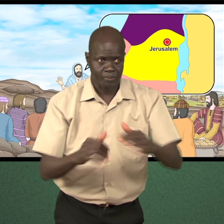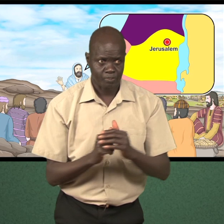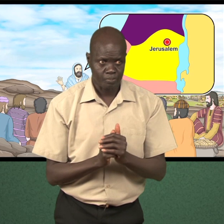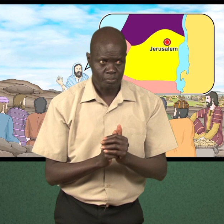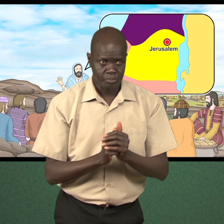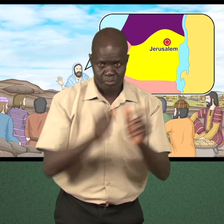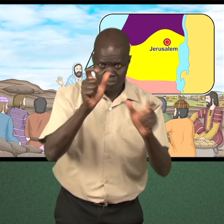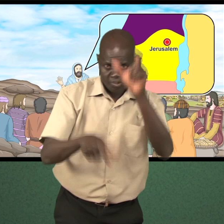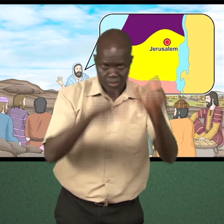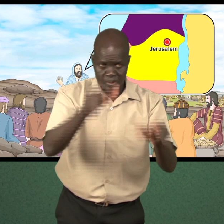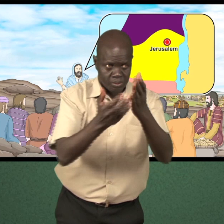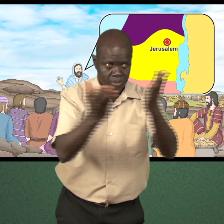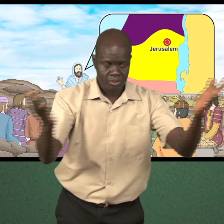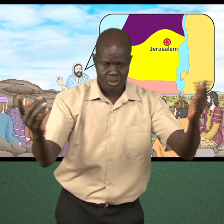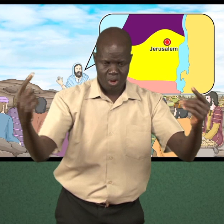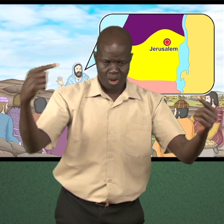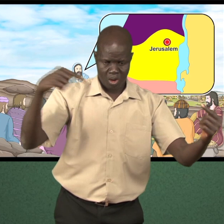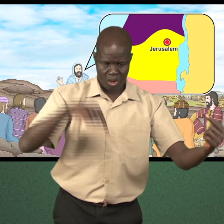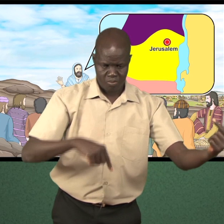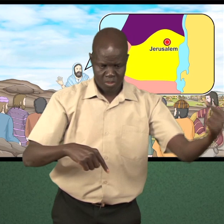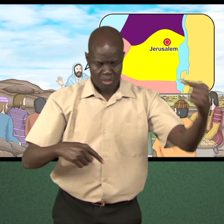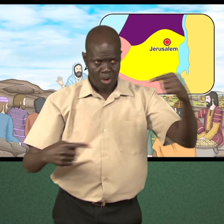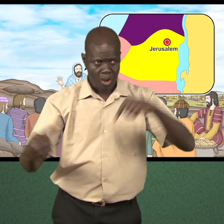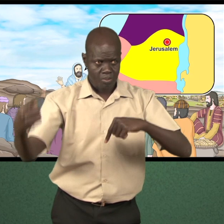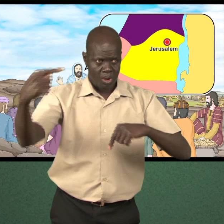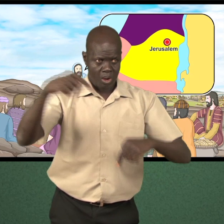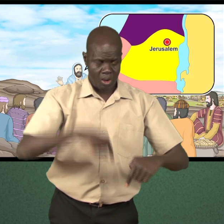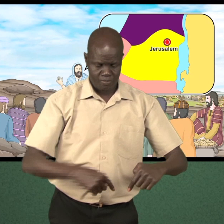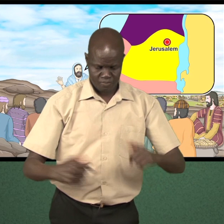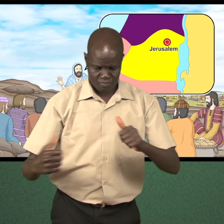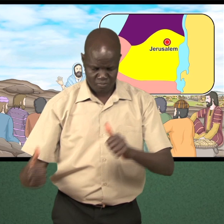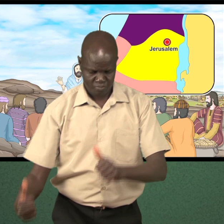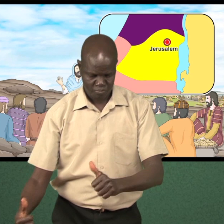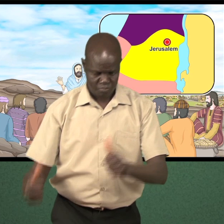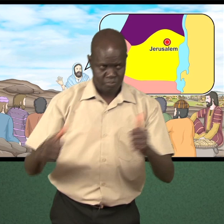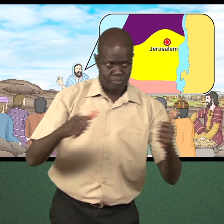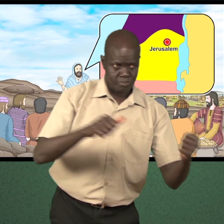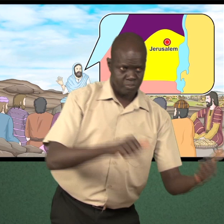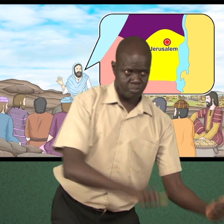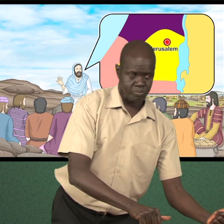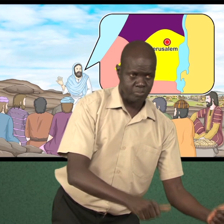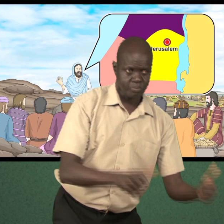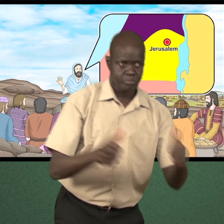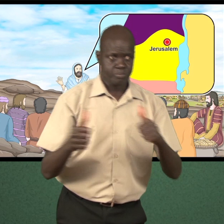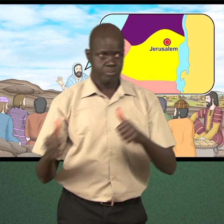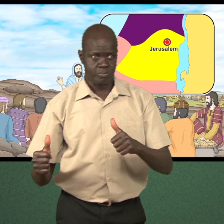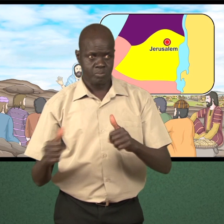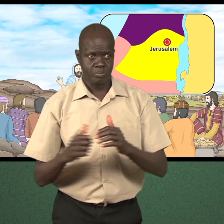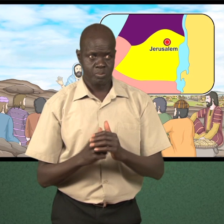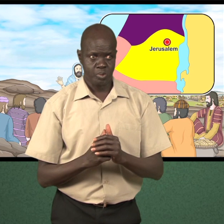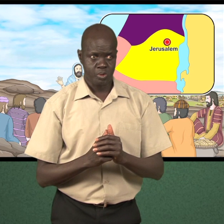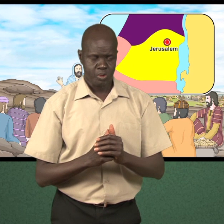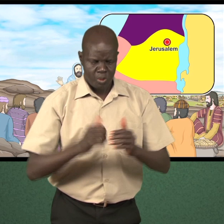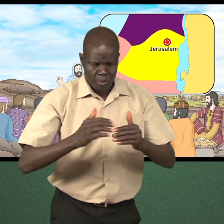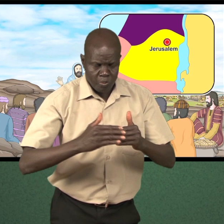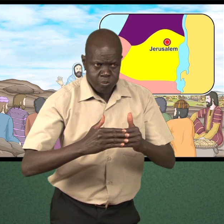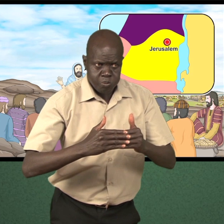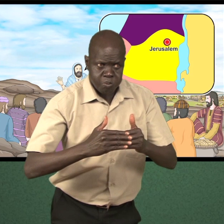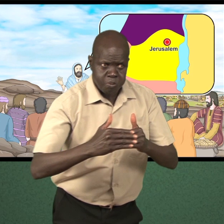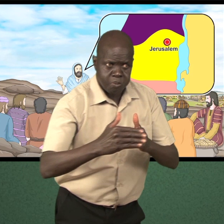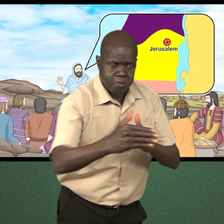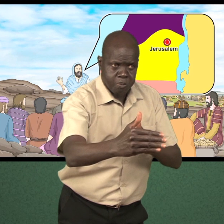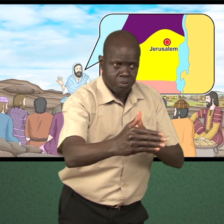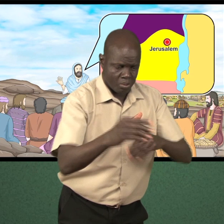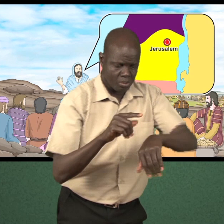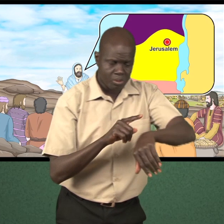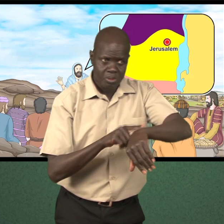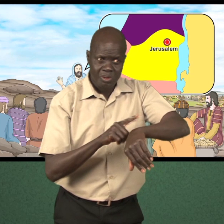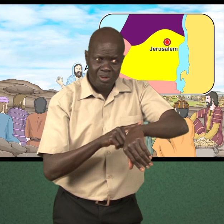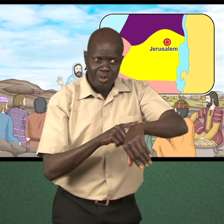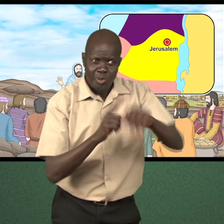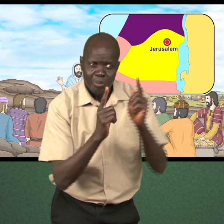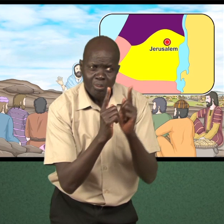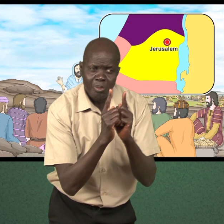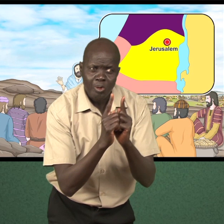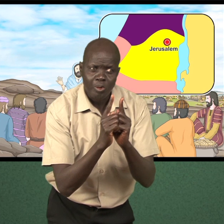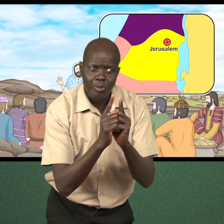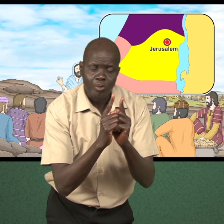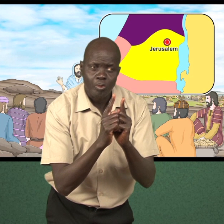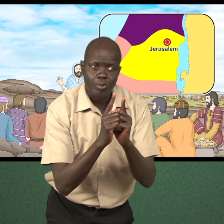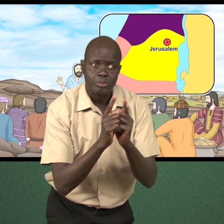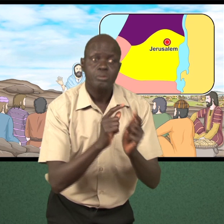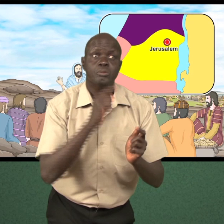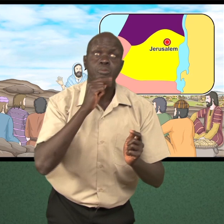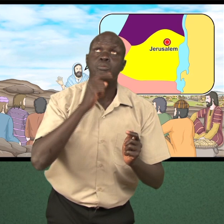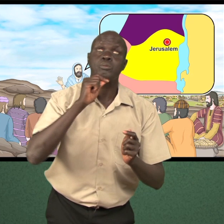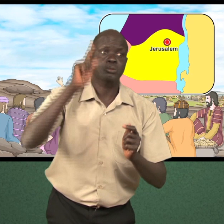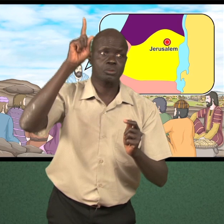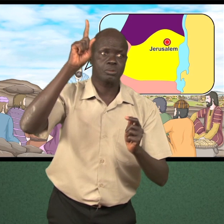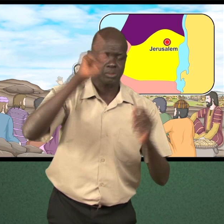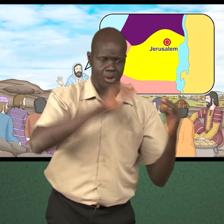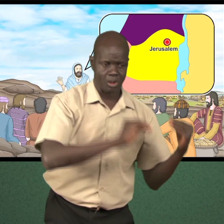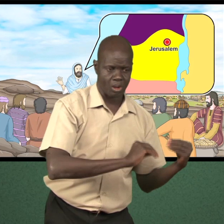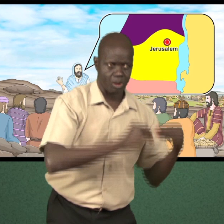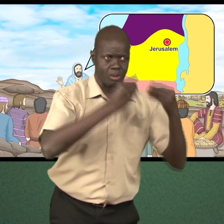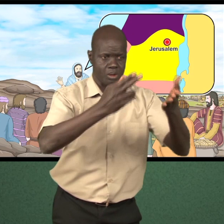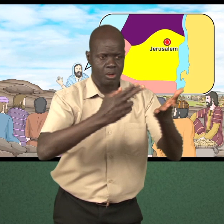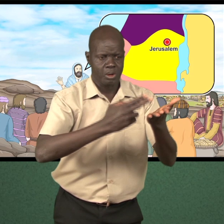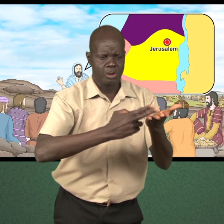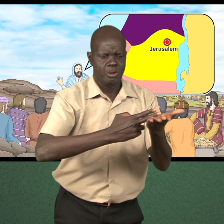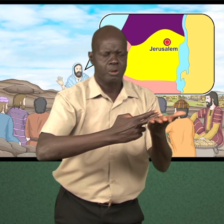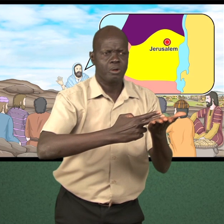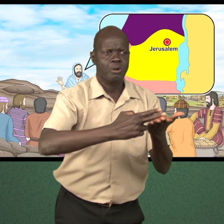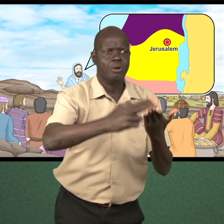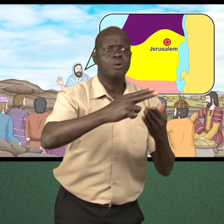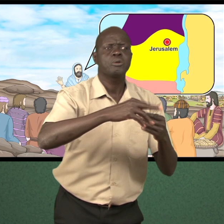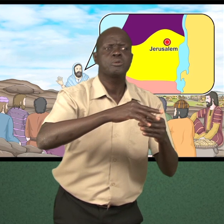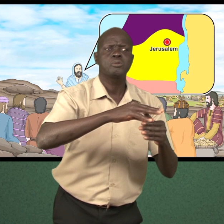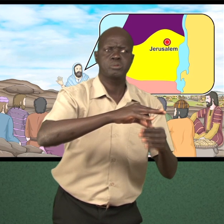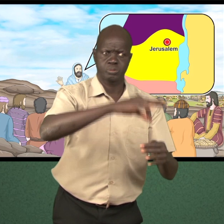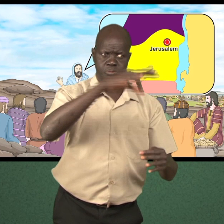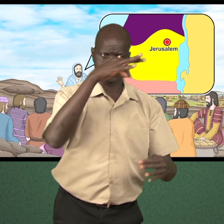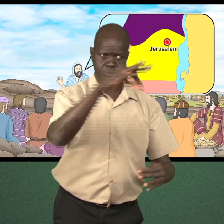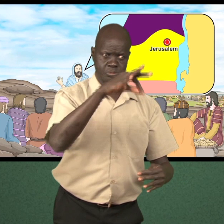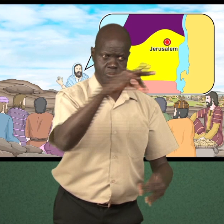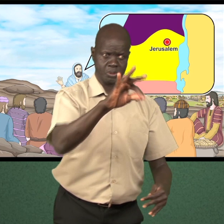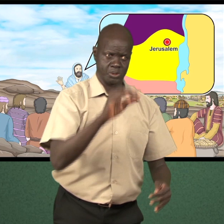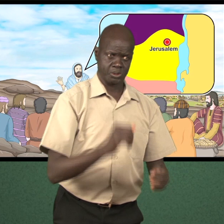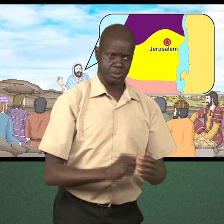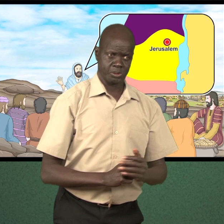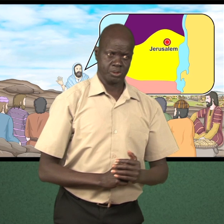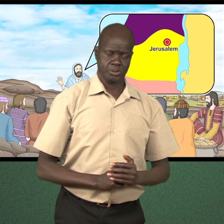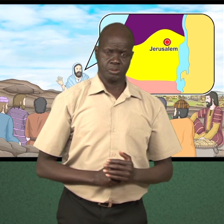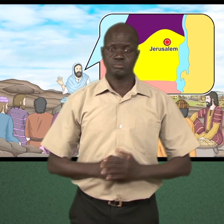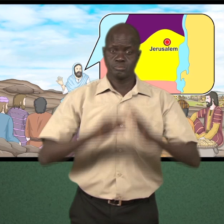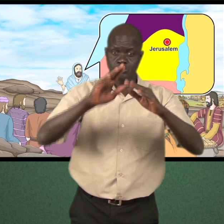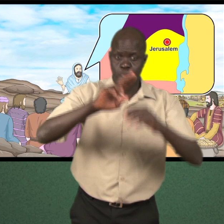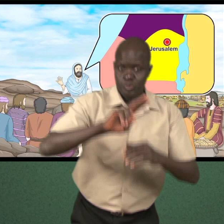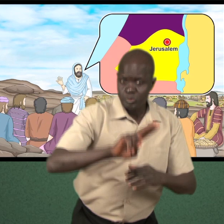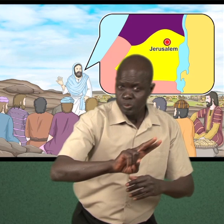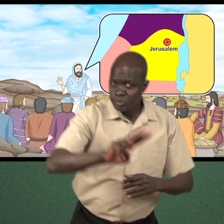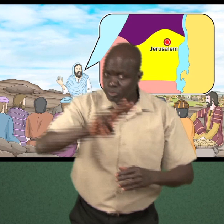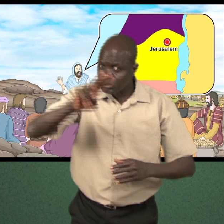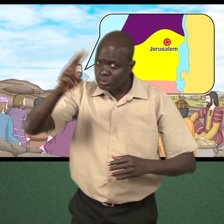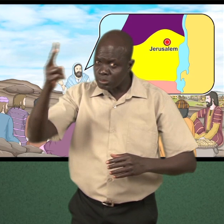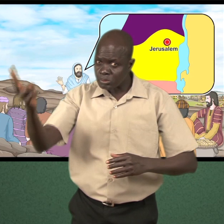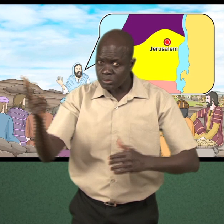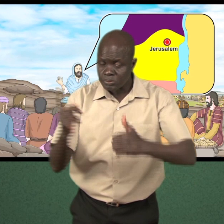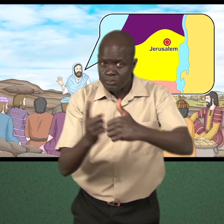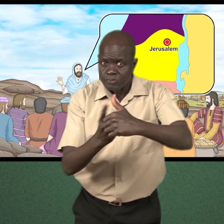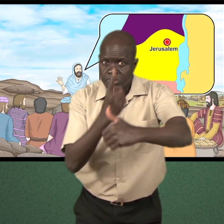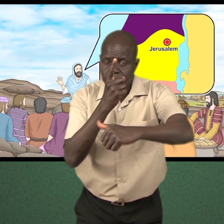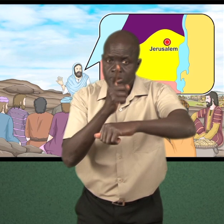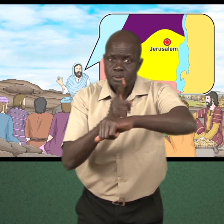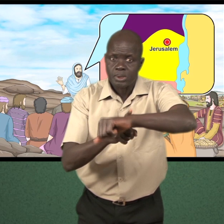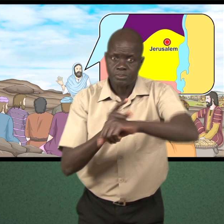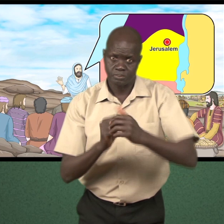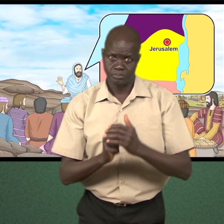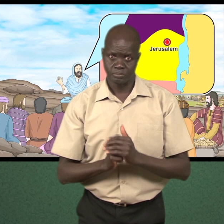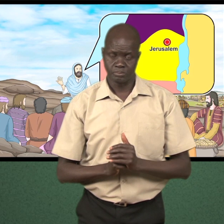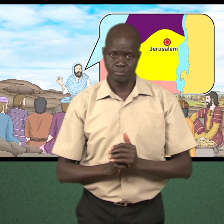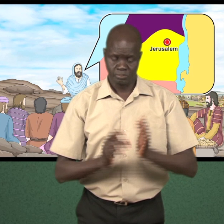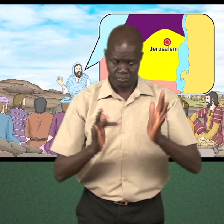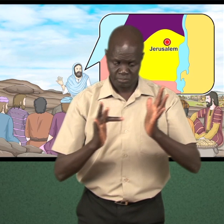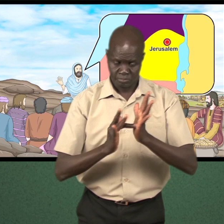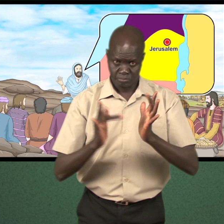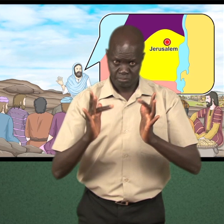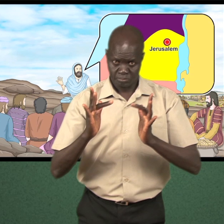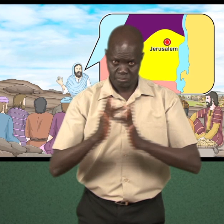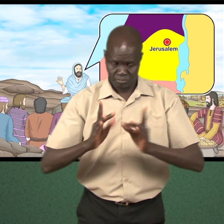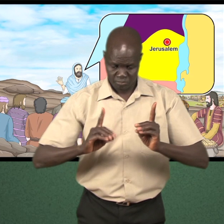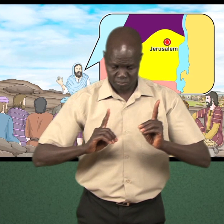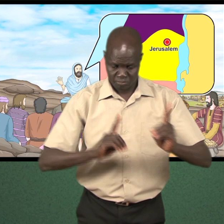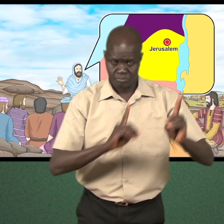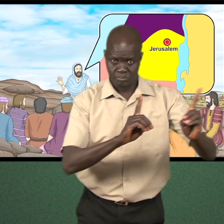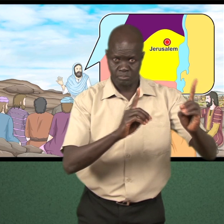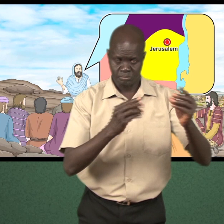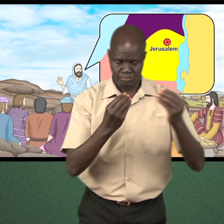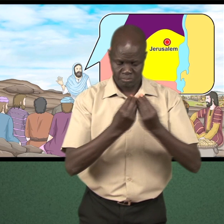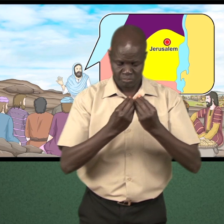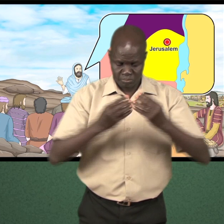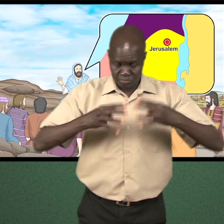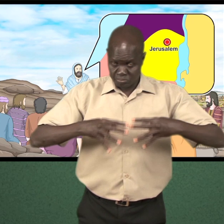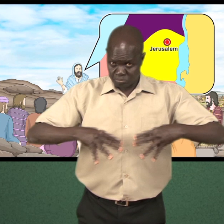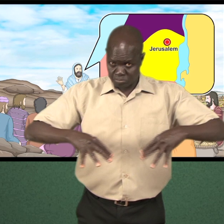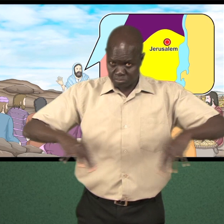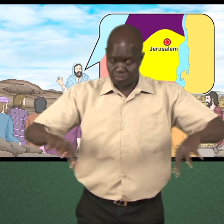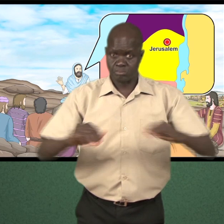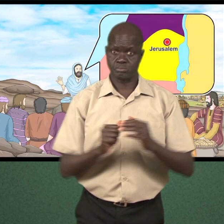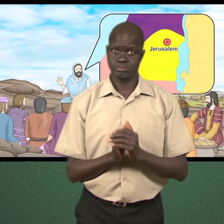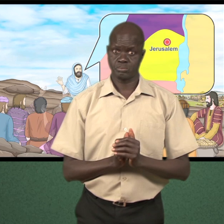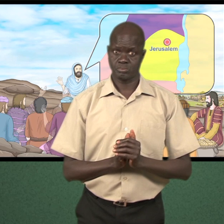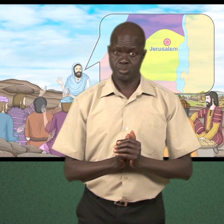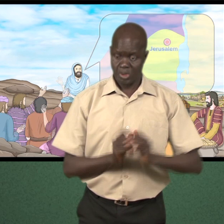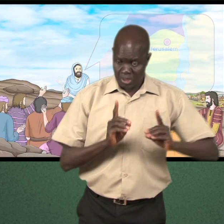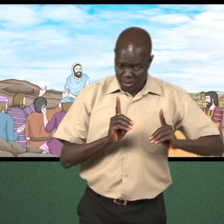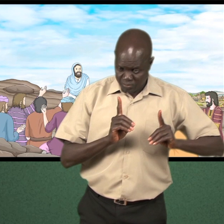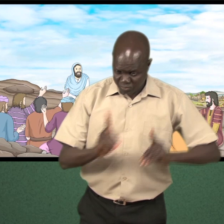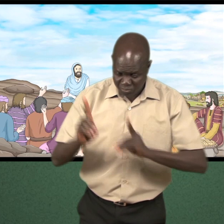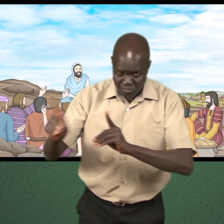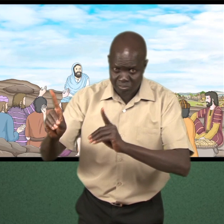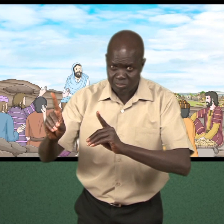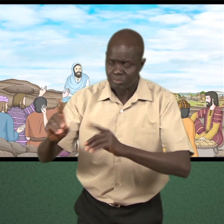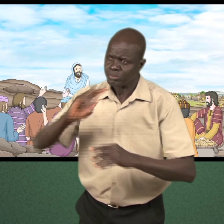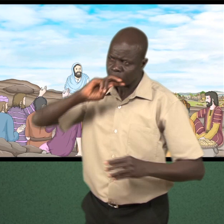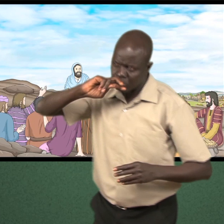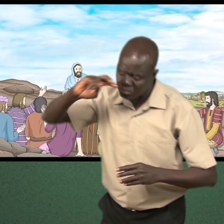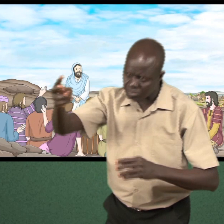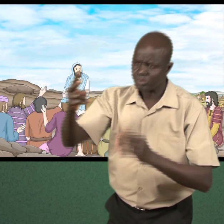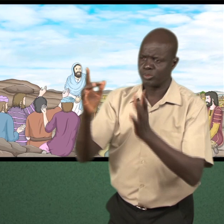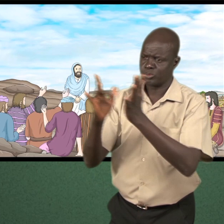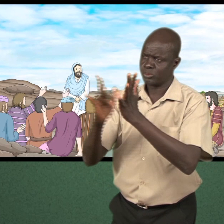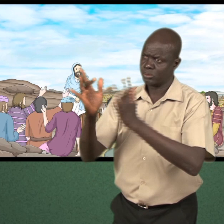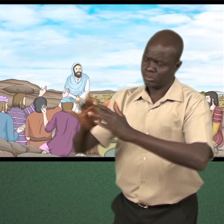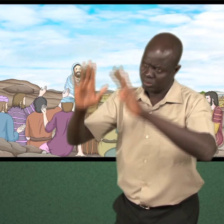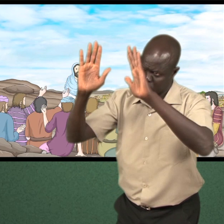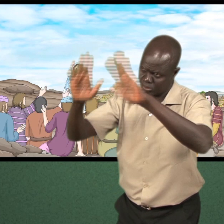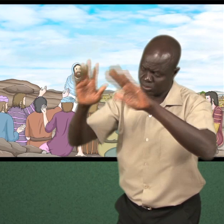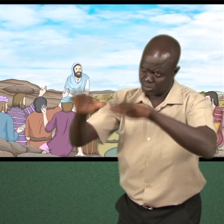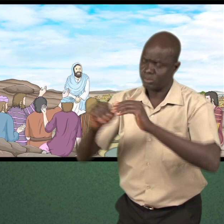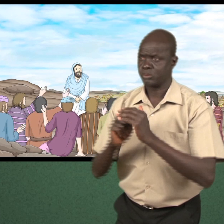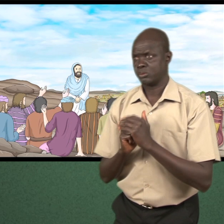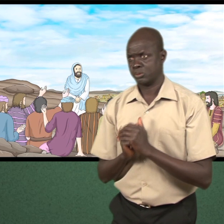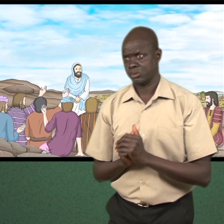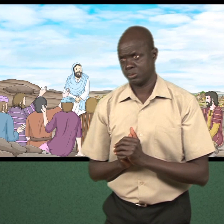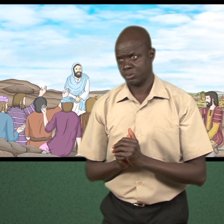For John baptized with water, but in a few days you will be baptized with the Holy Spirit.”